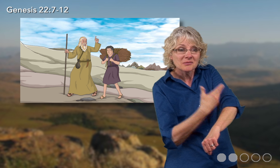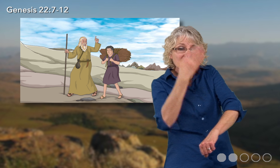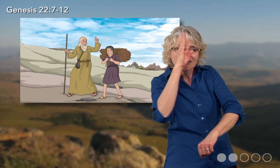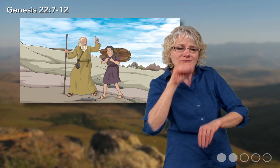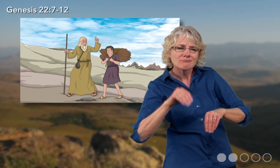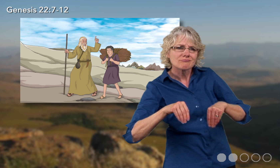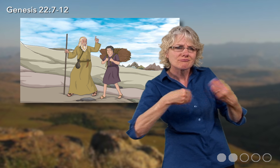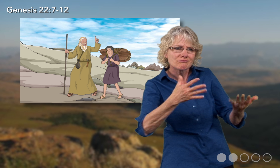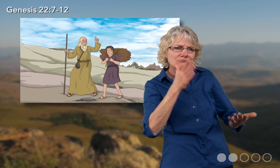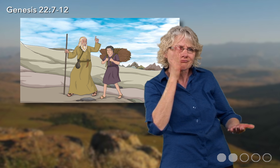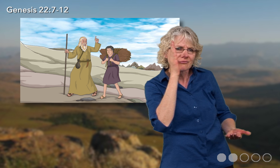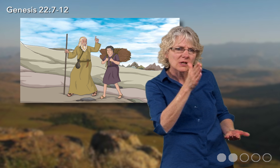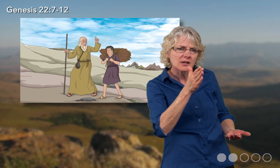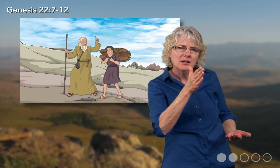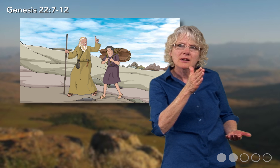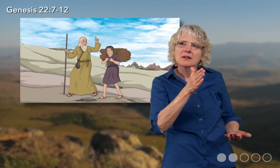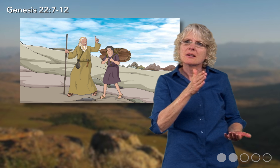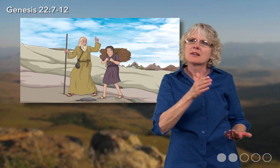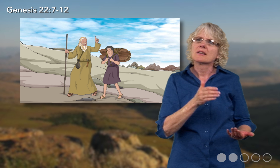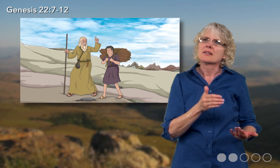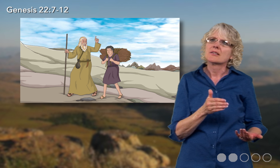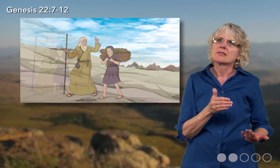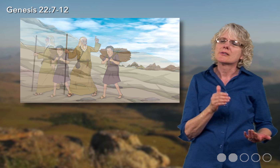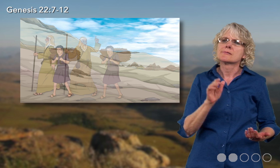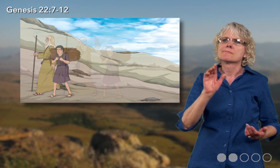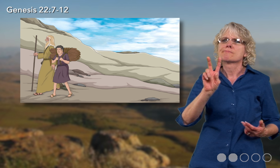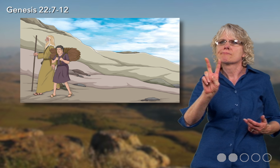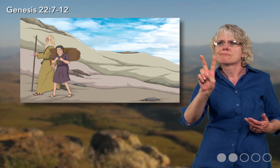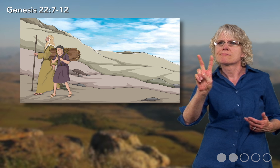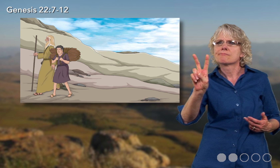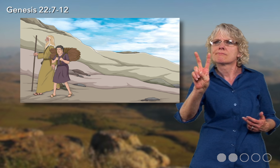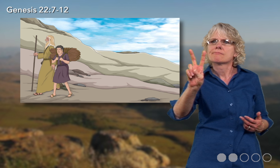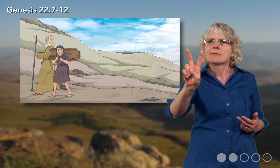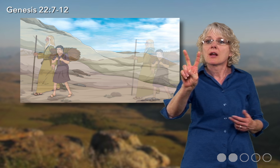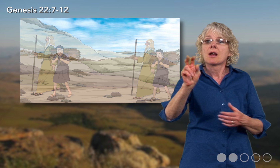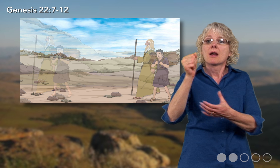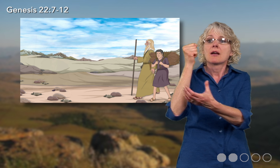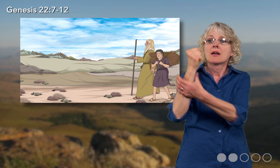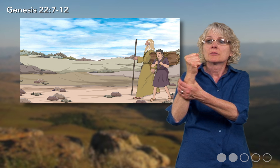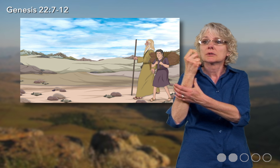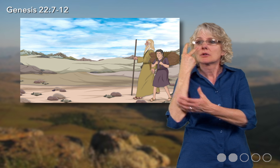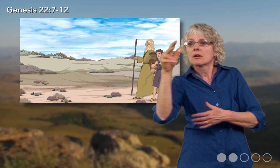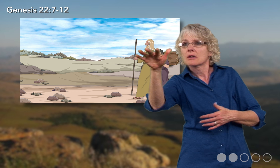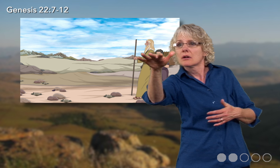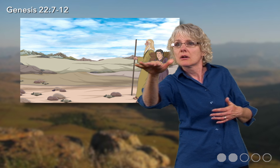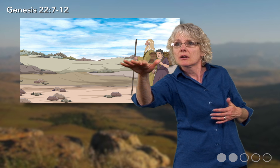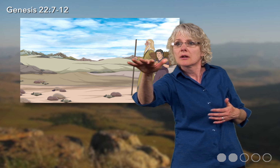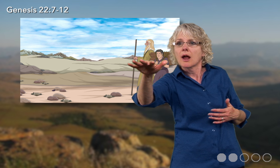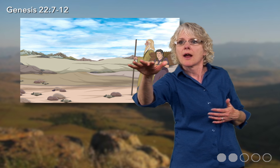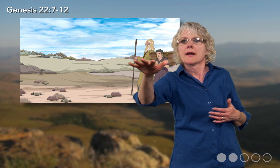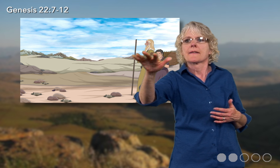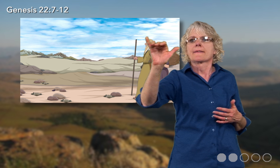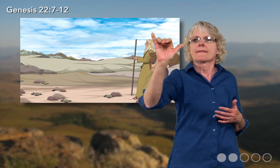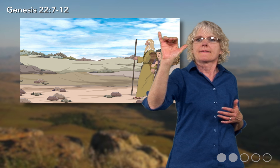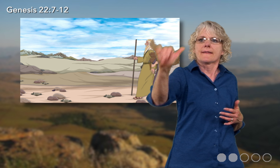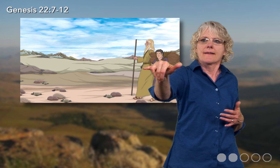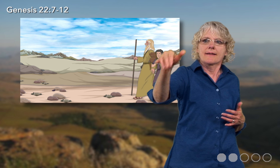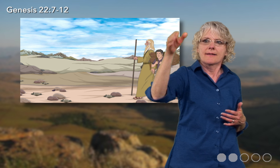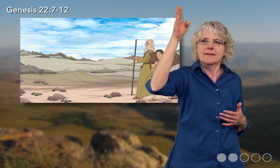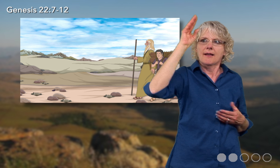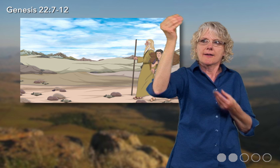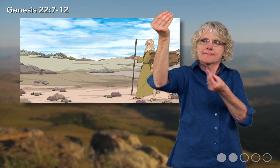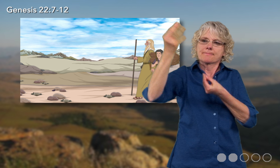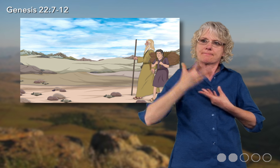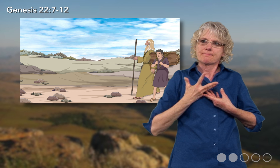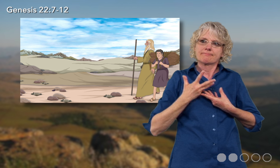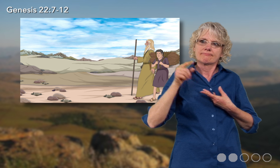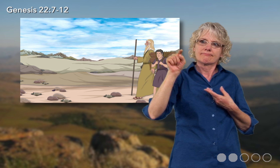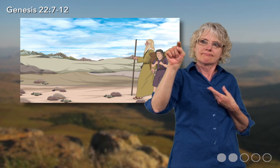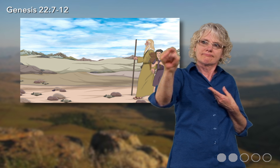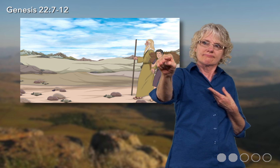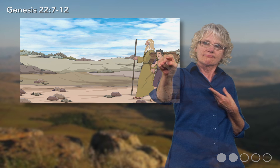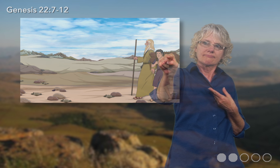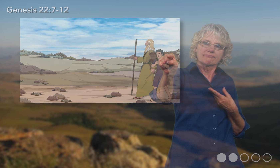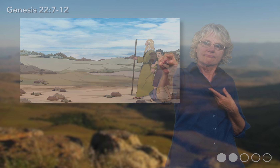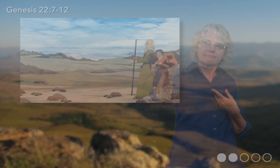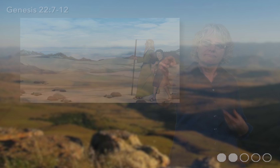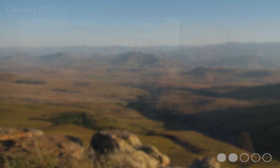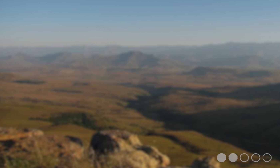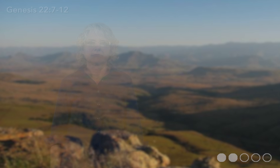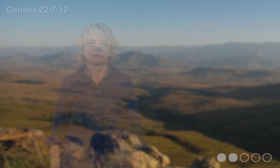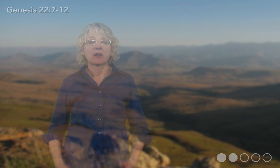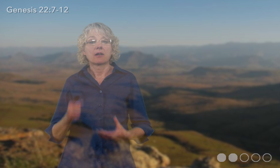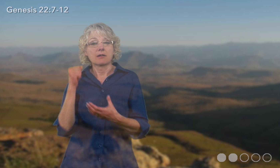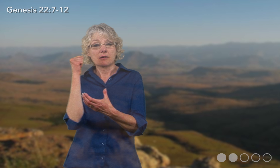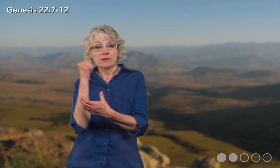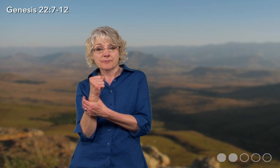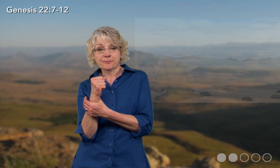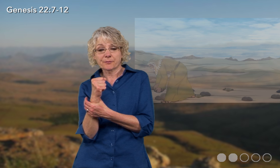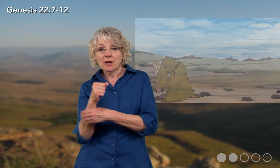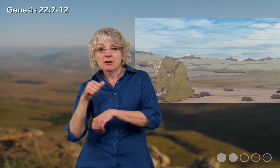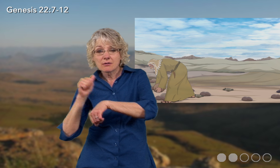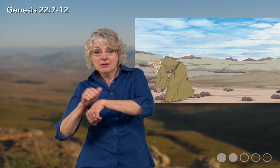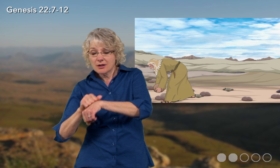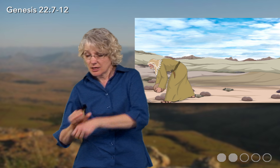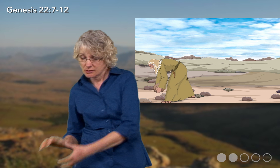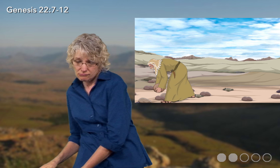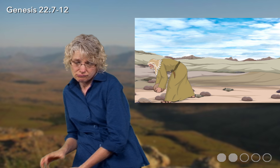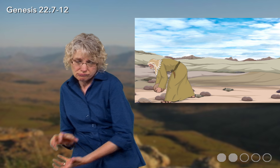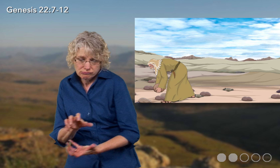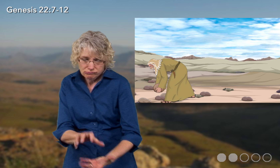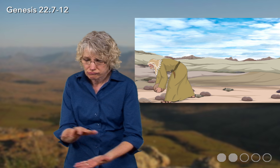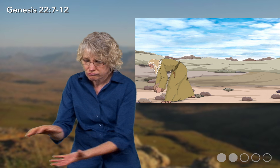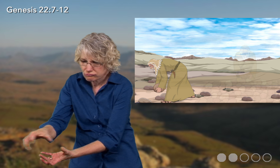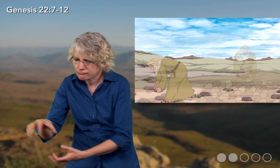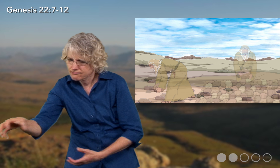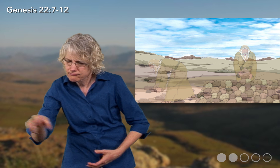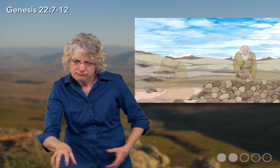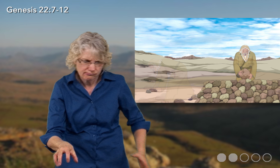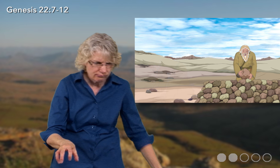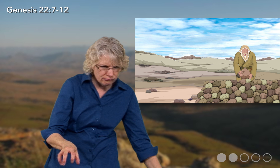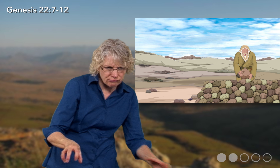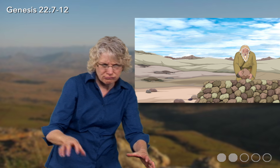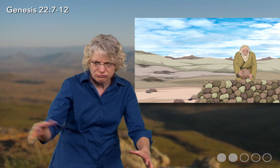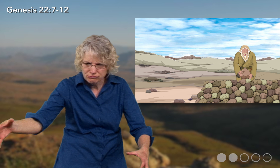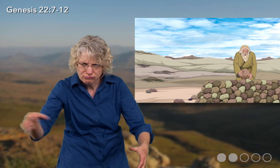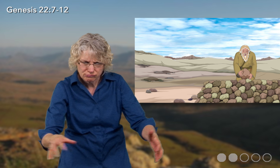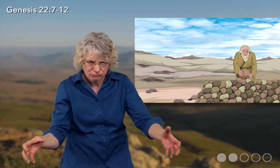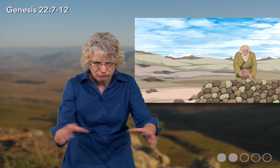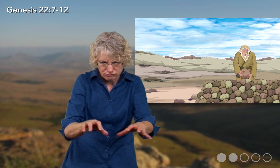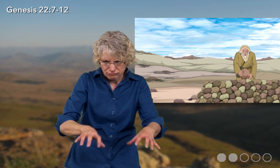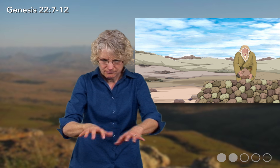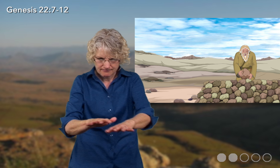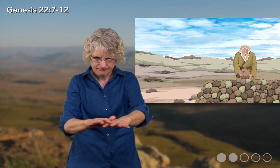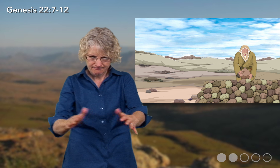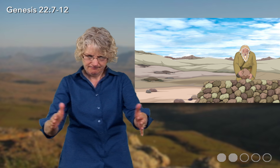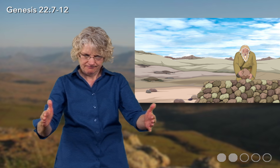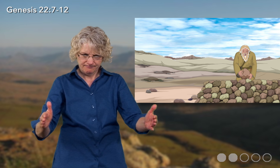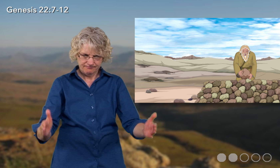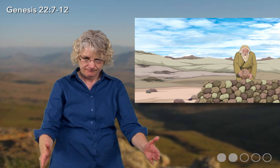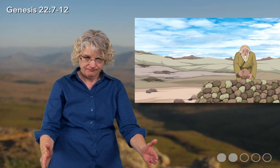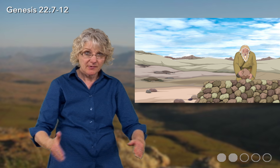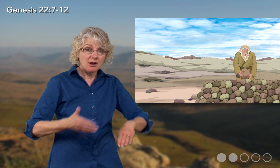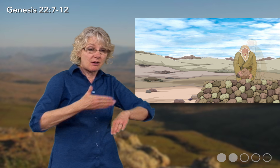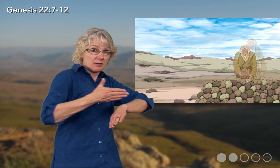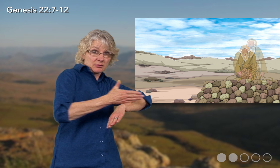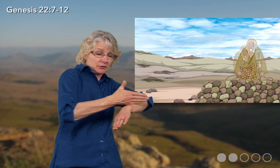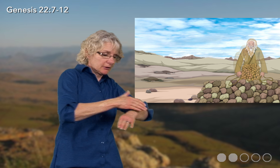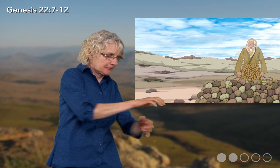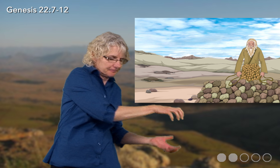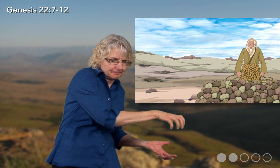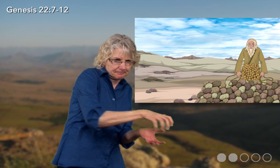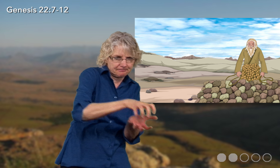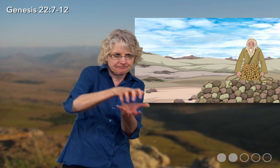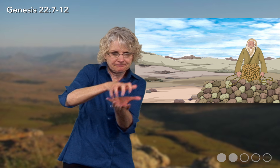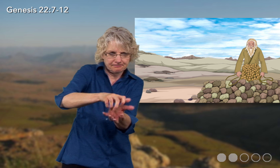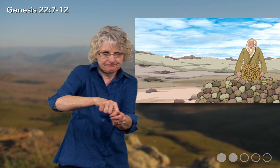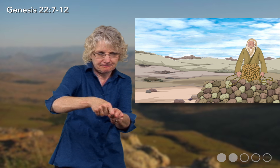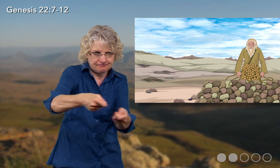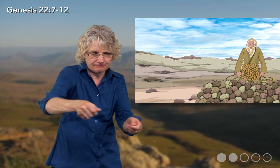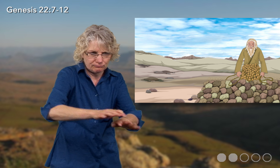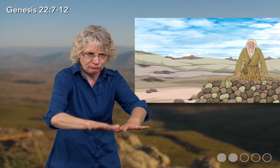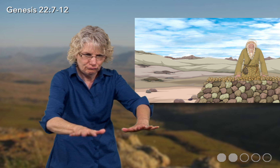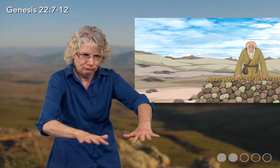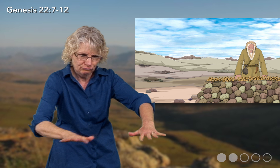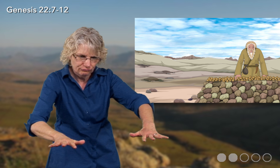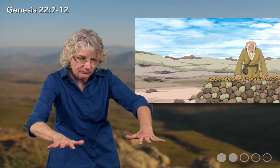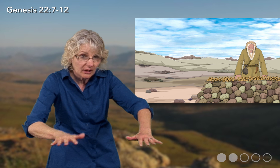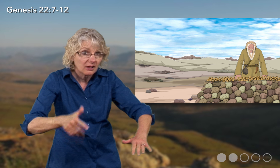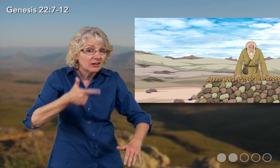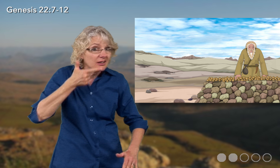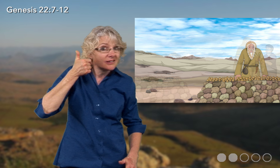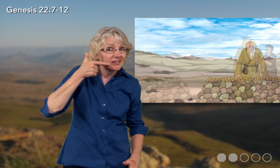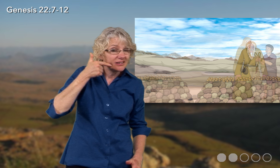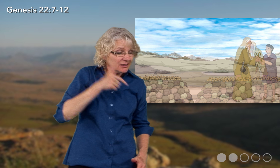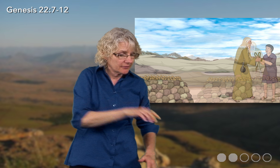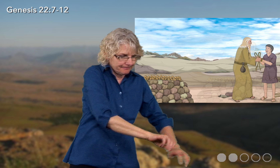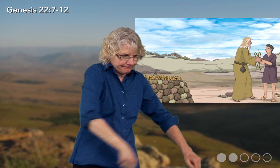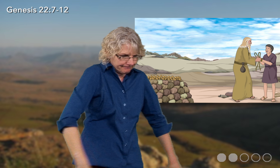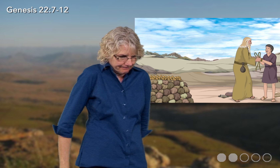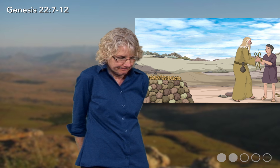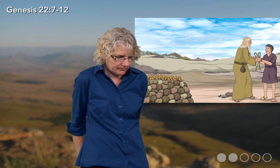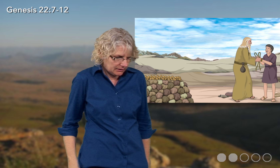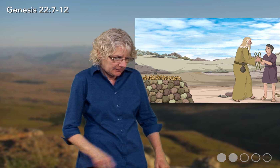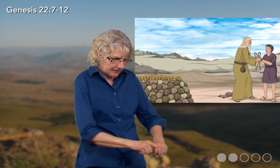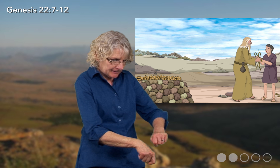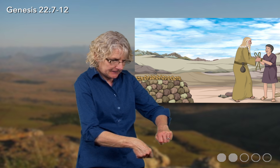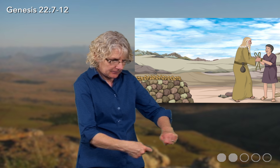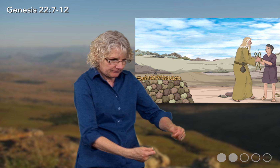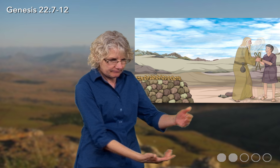And the two walked on together. When they arrived at the place God had designated, Abraham built the altar there and arranged the wood.